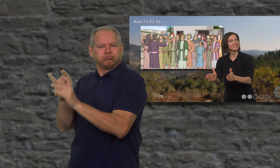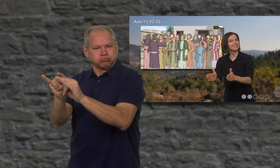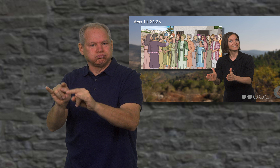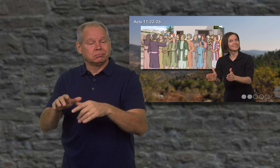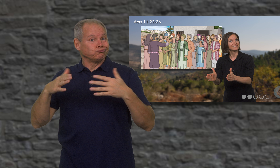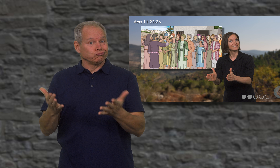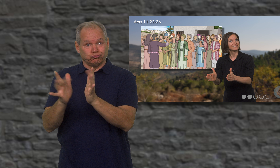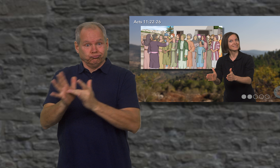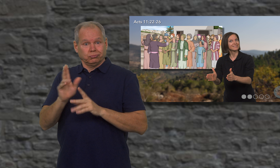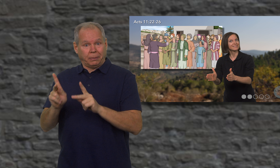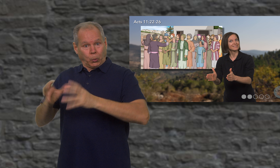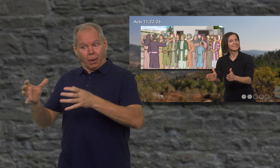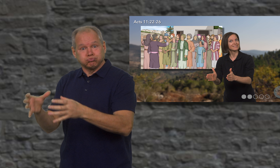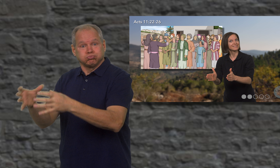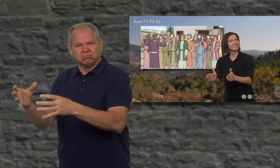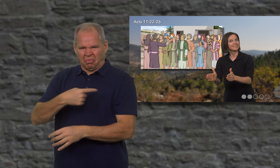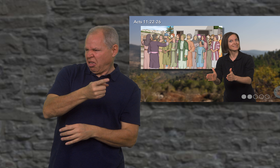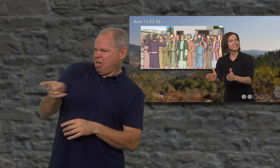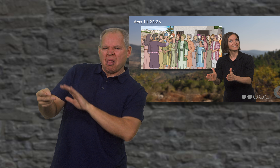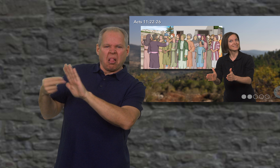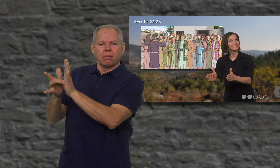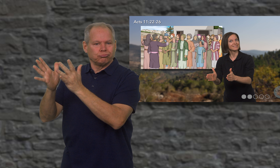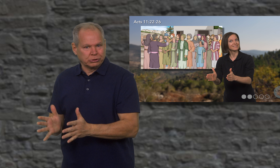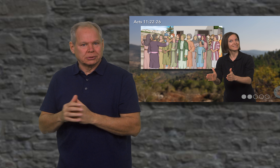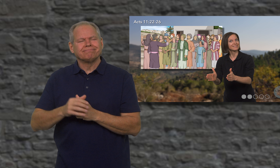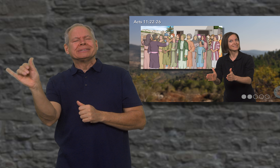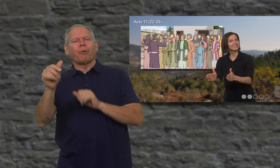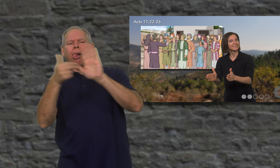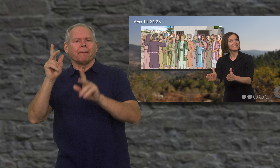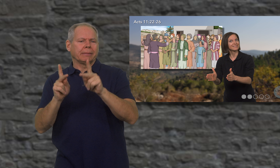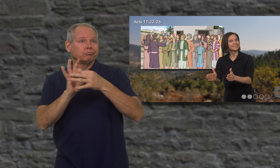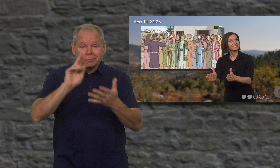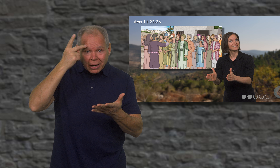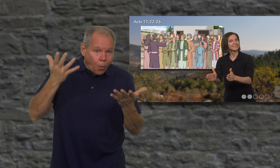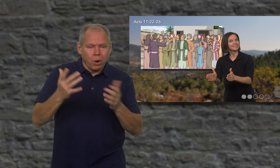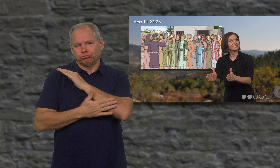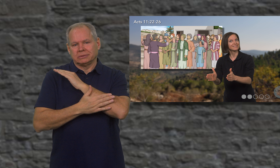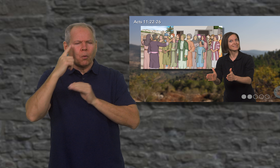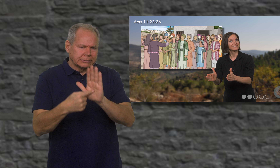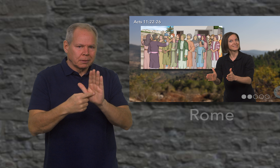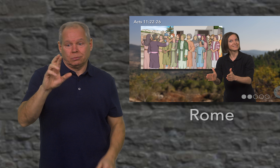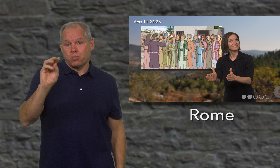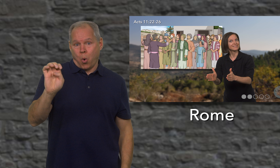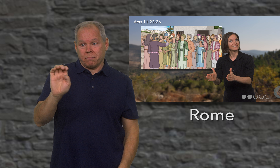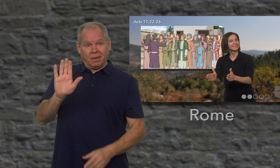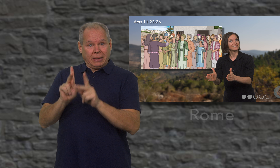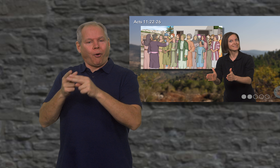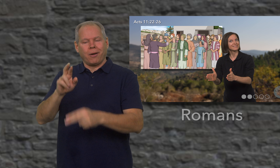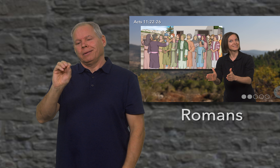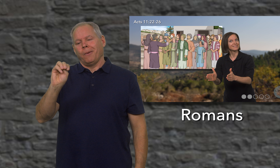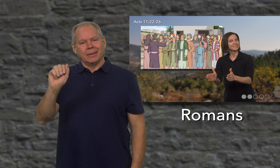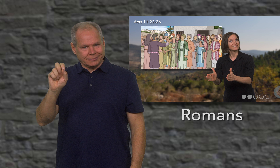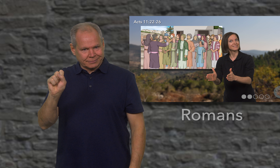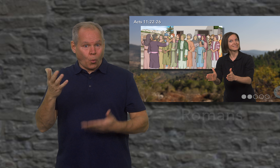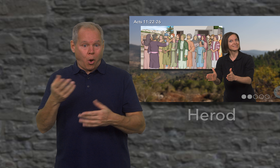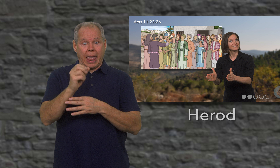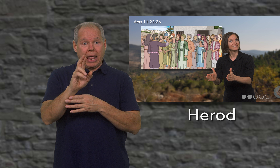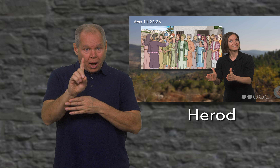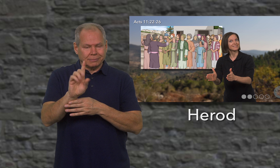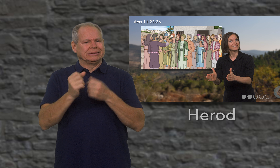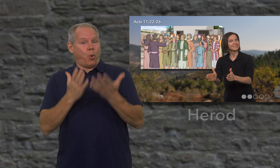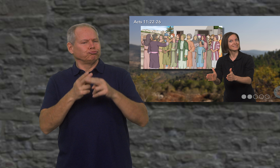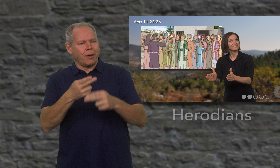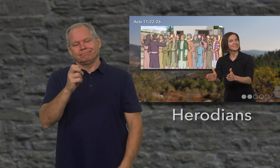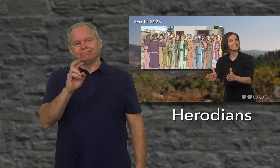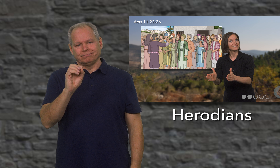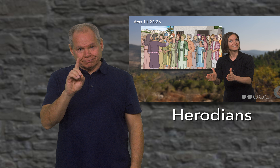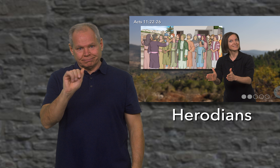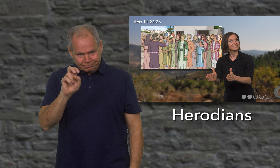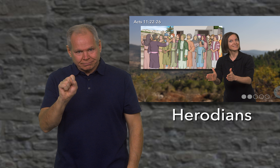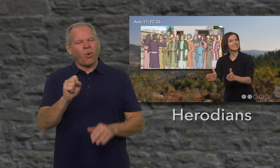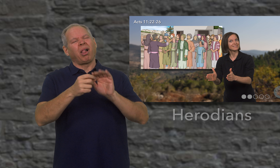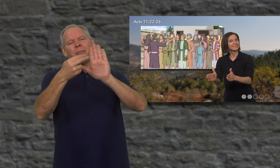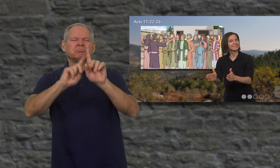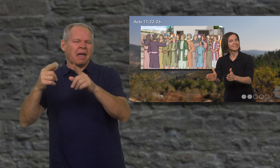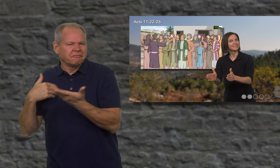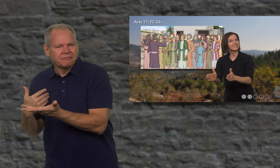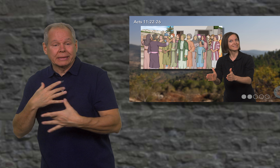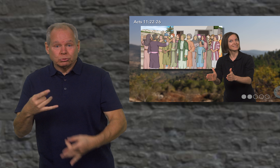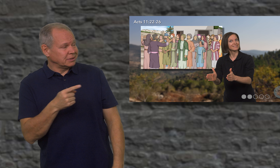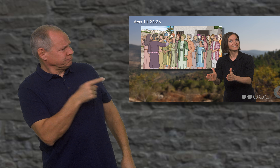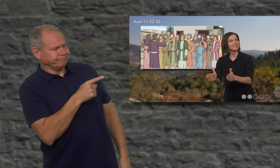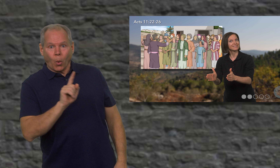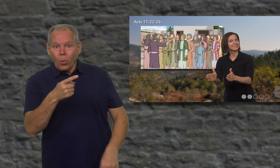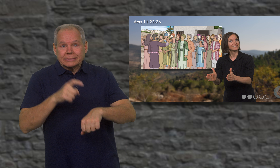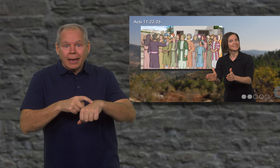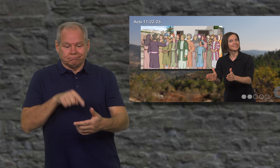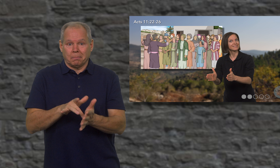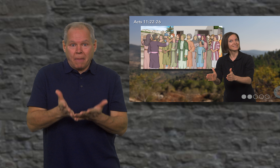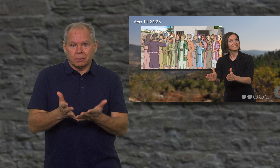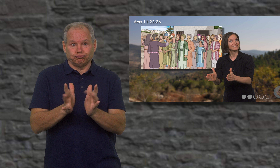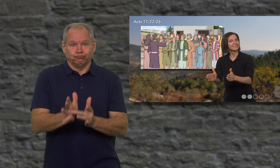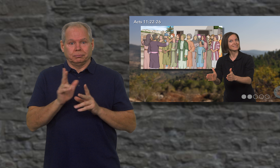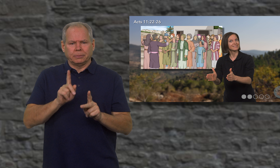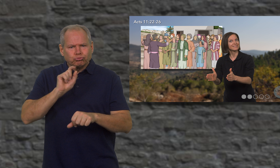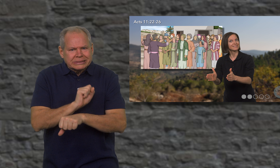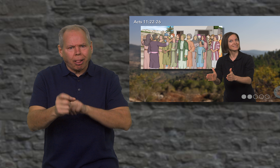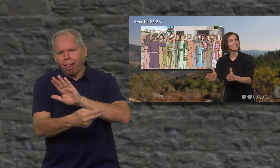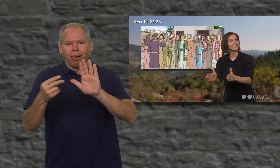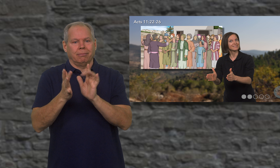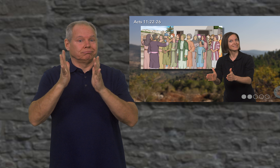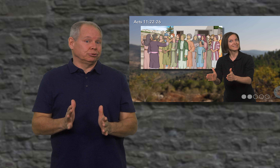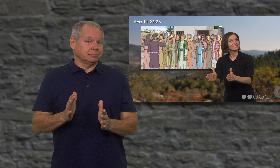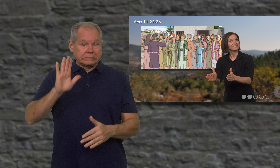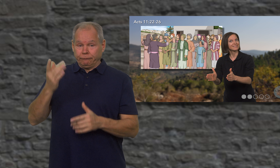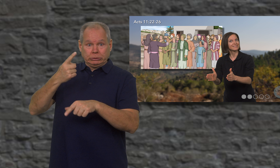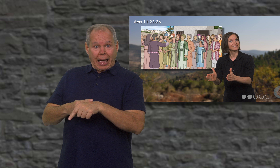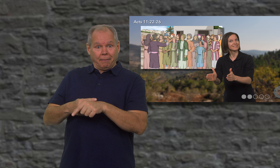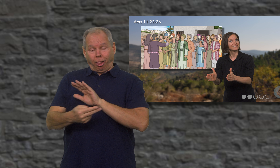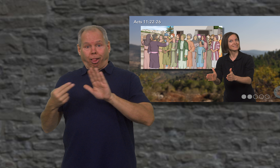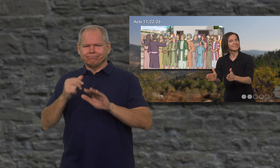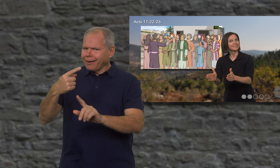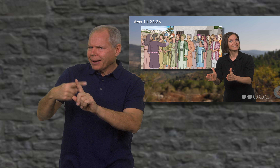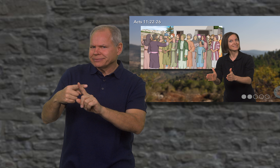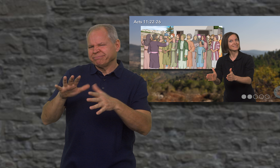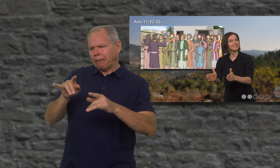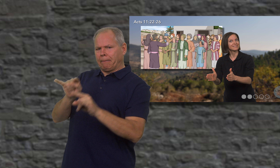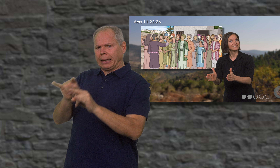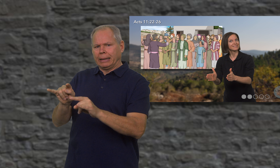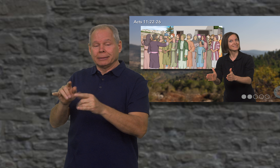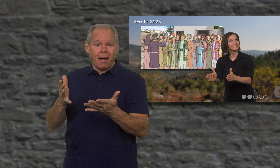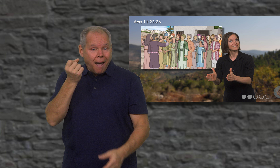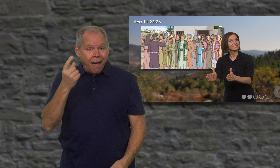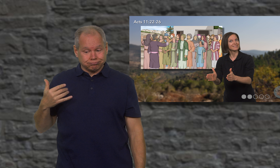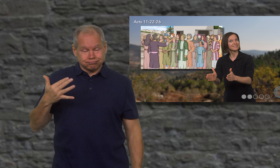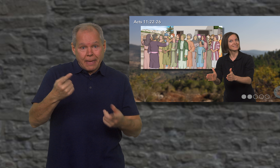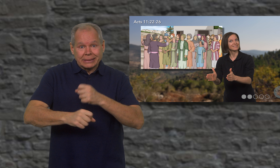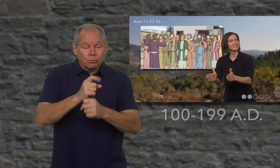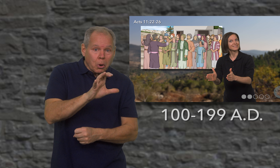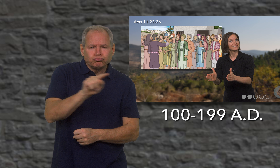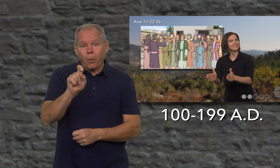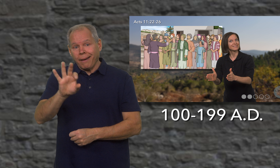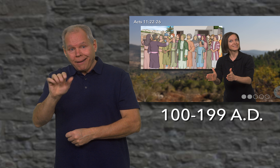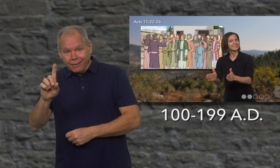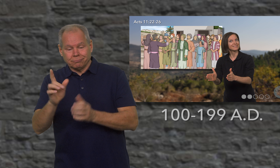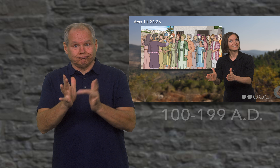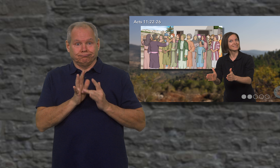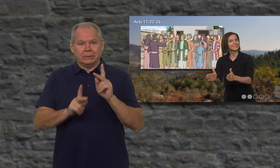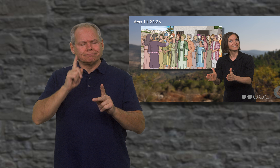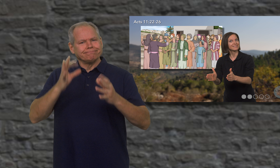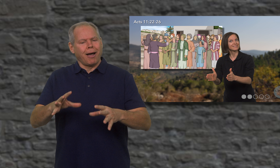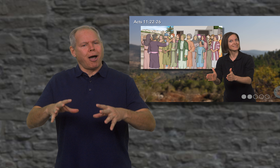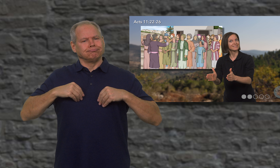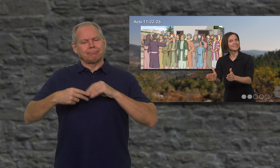So for a full year they met together with the church and taught large numbers of people.